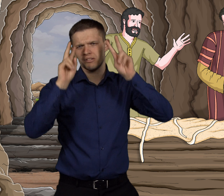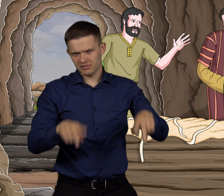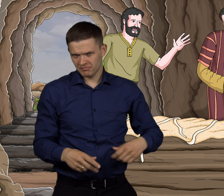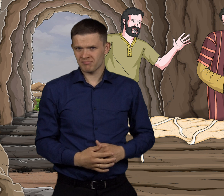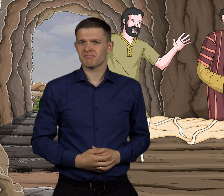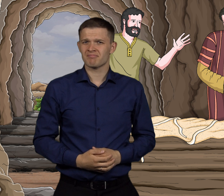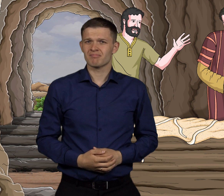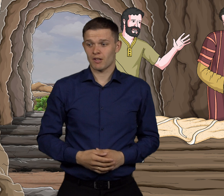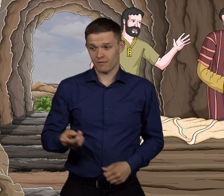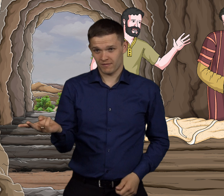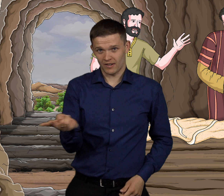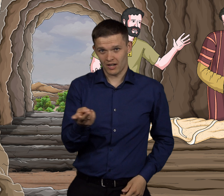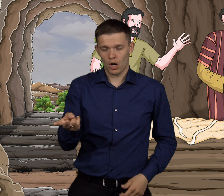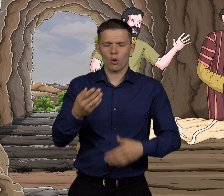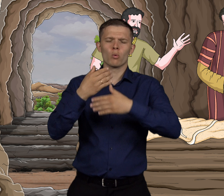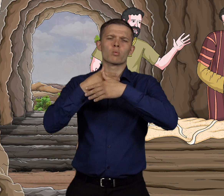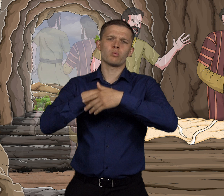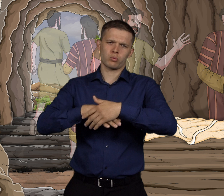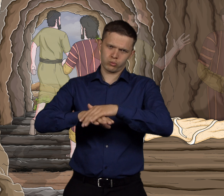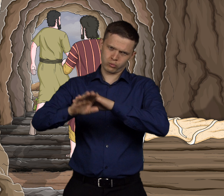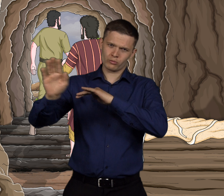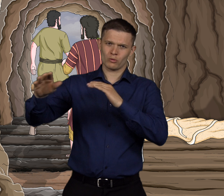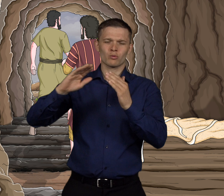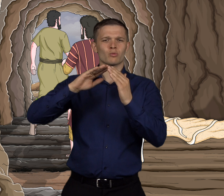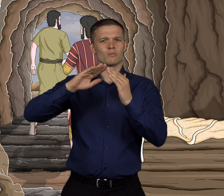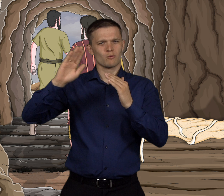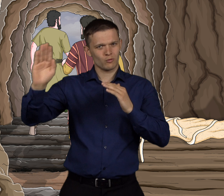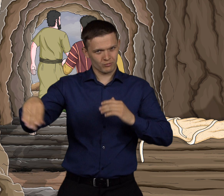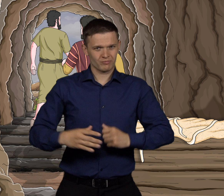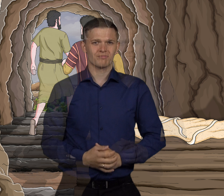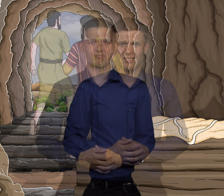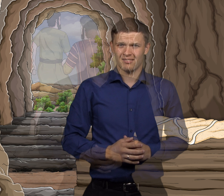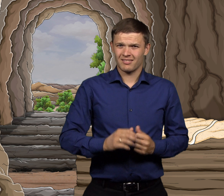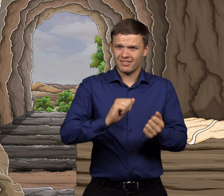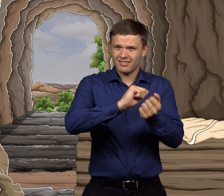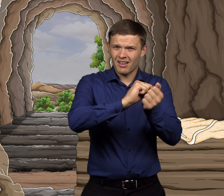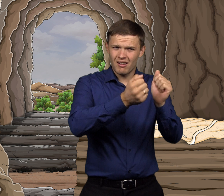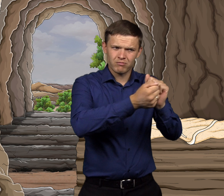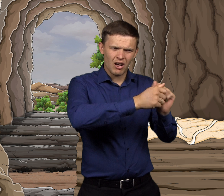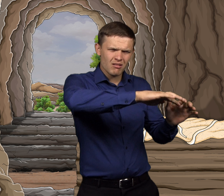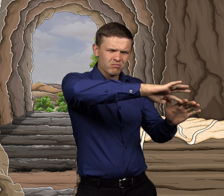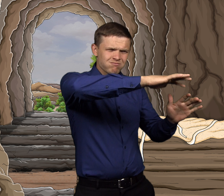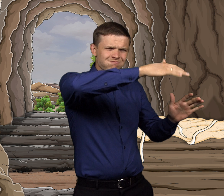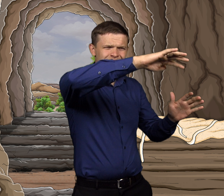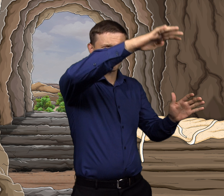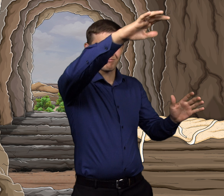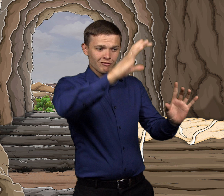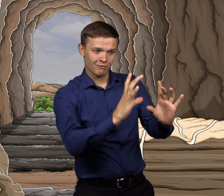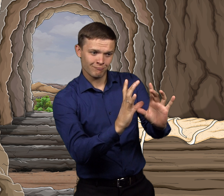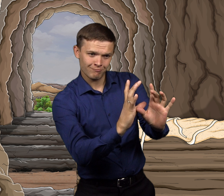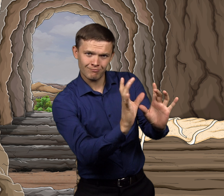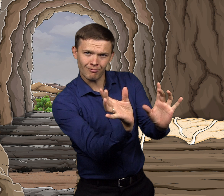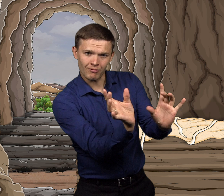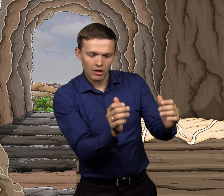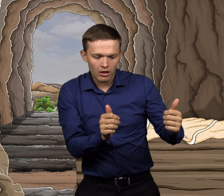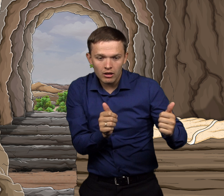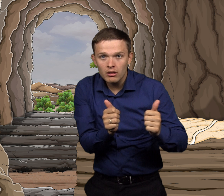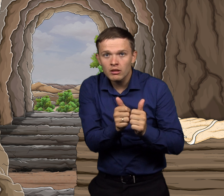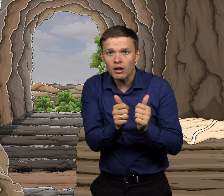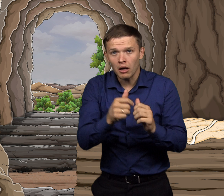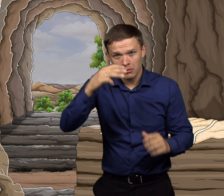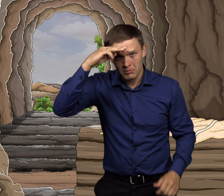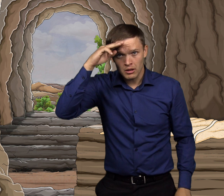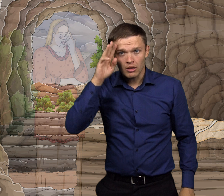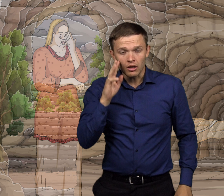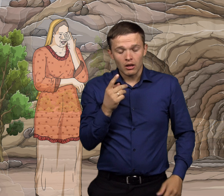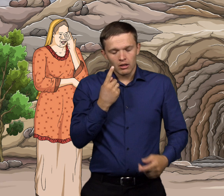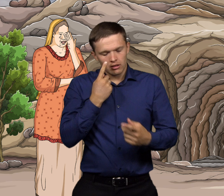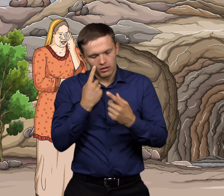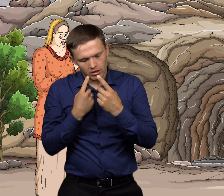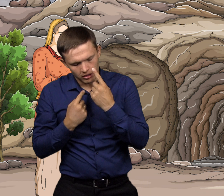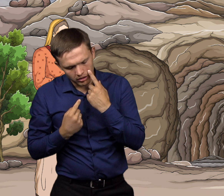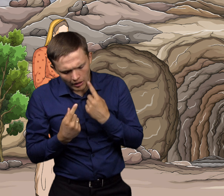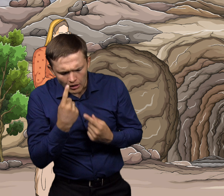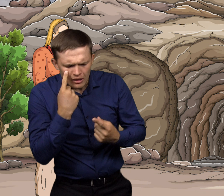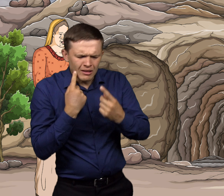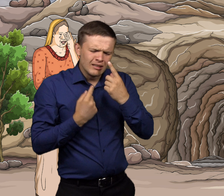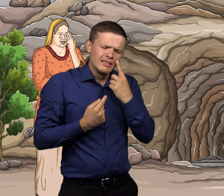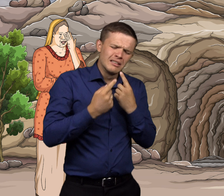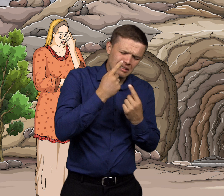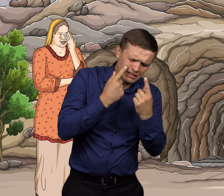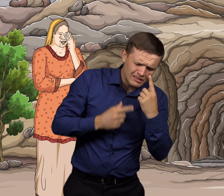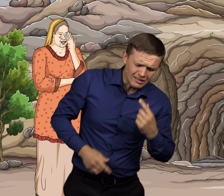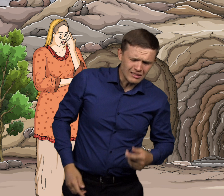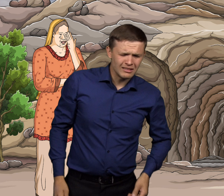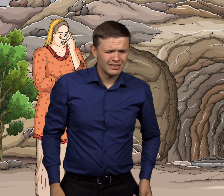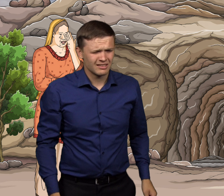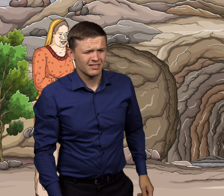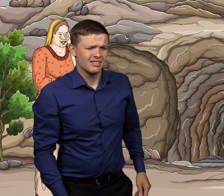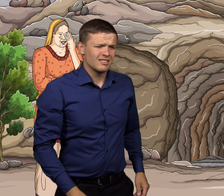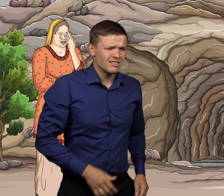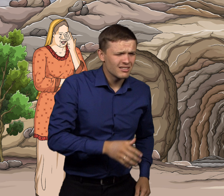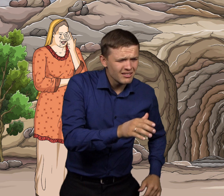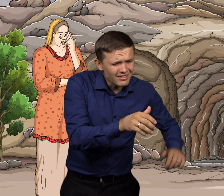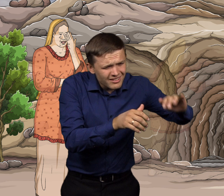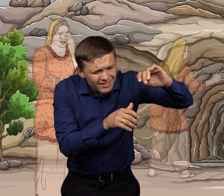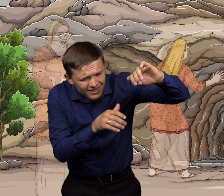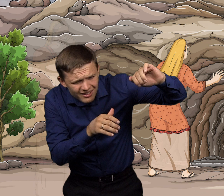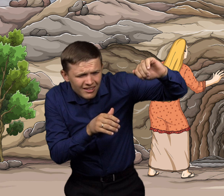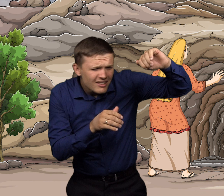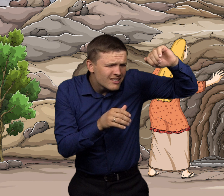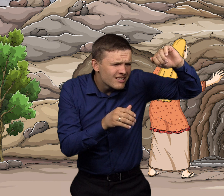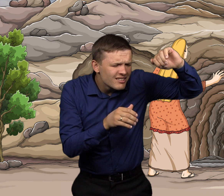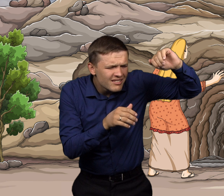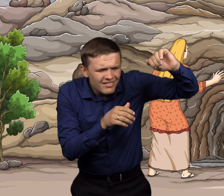Then the disciples returned to their homes. But Mary stood outside the tomb weeping.